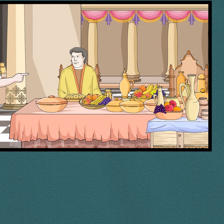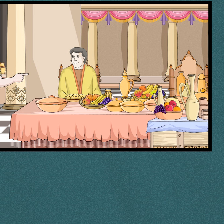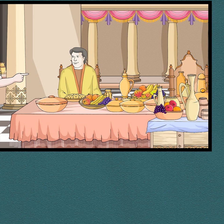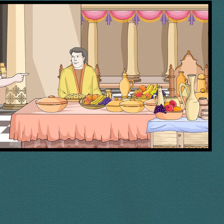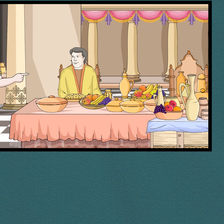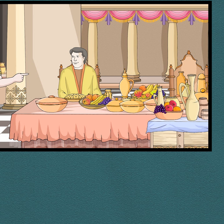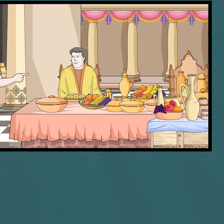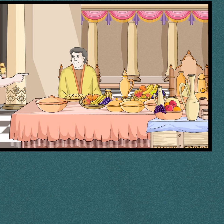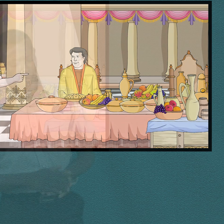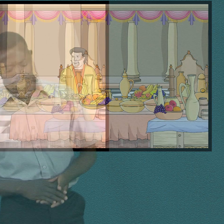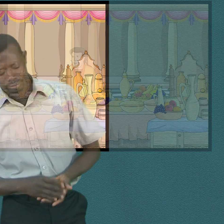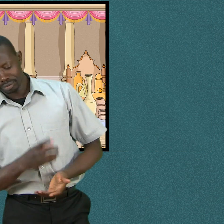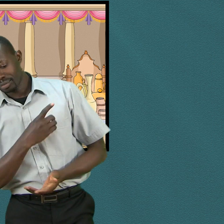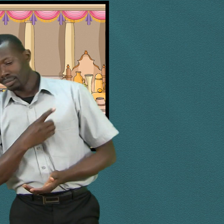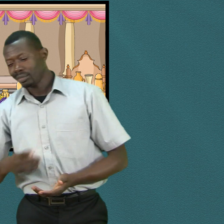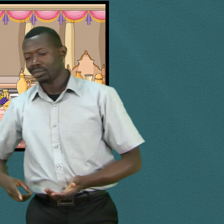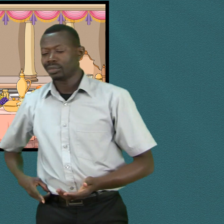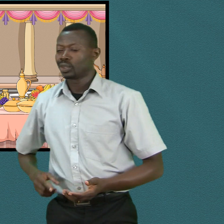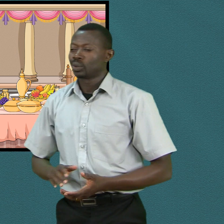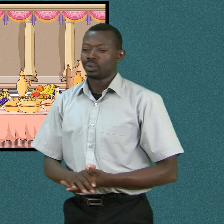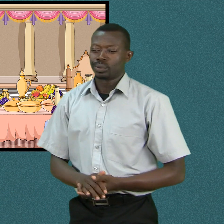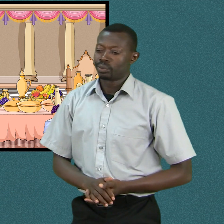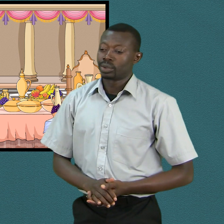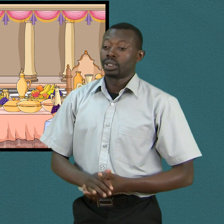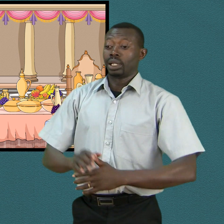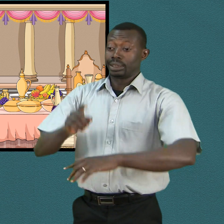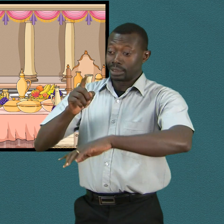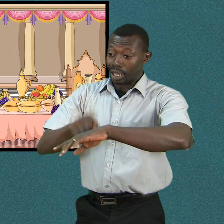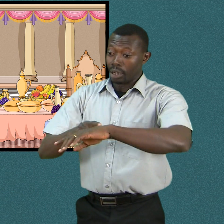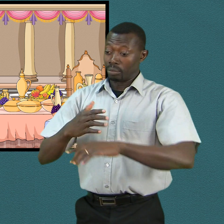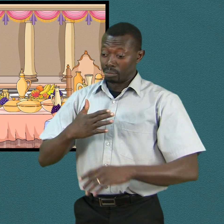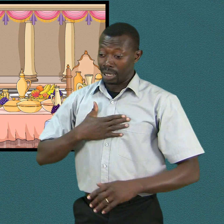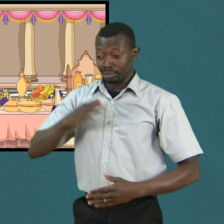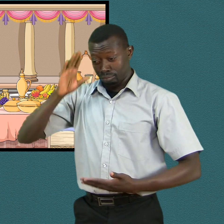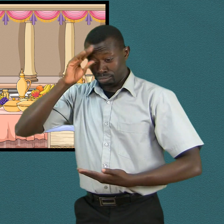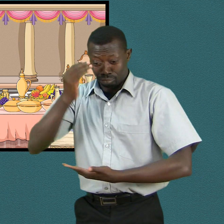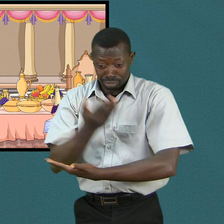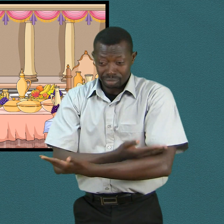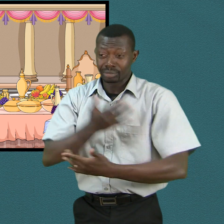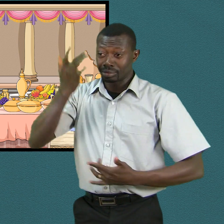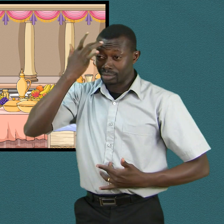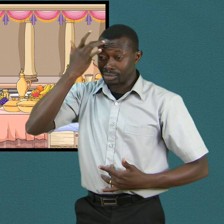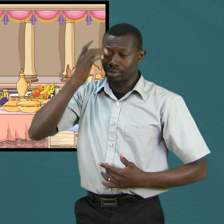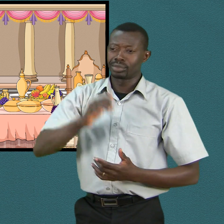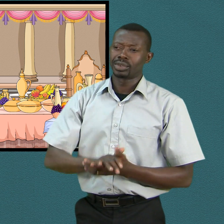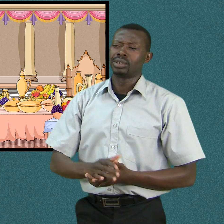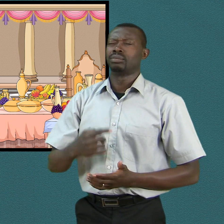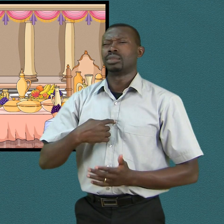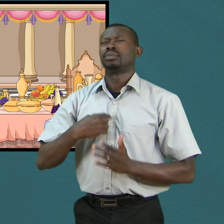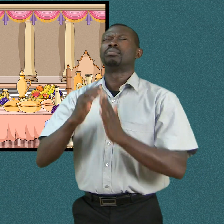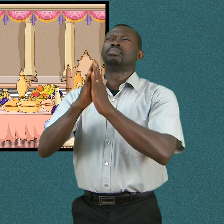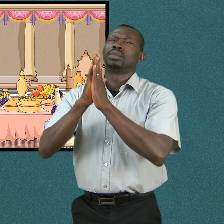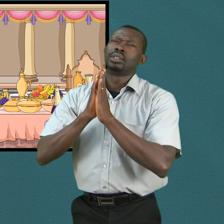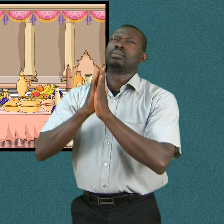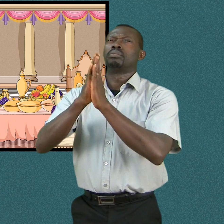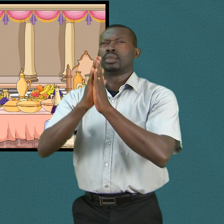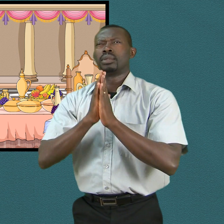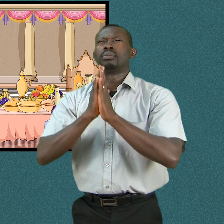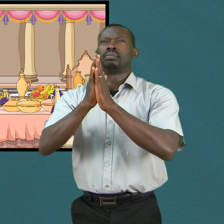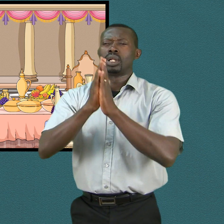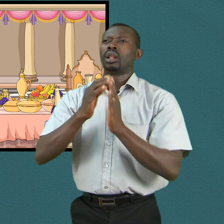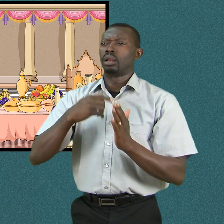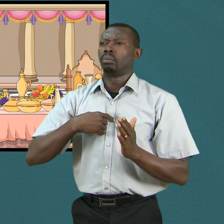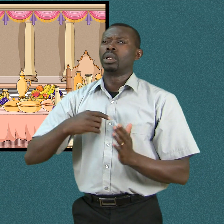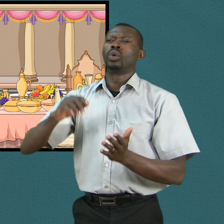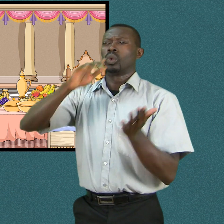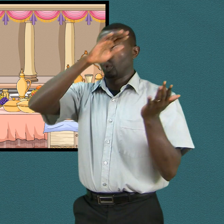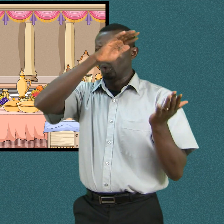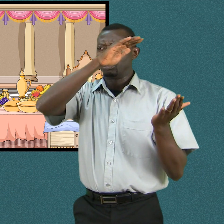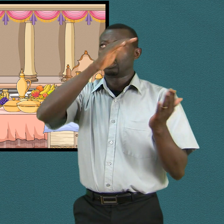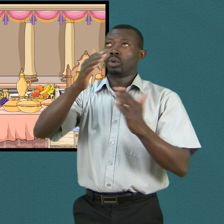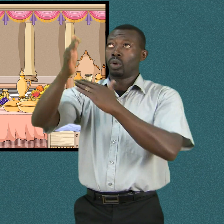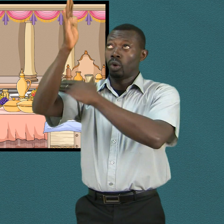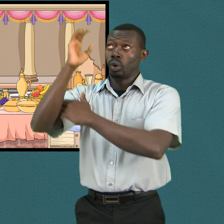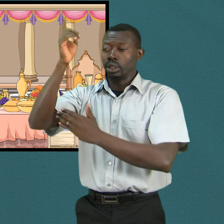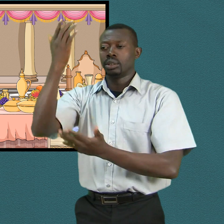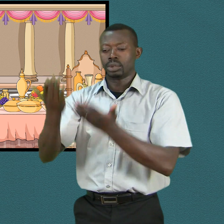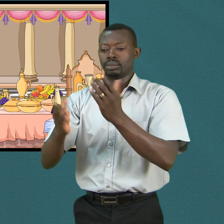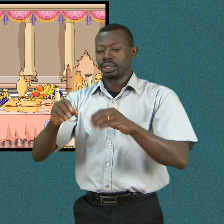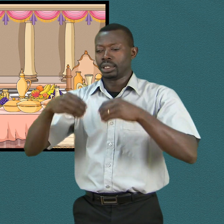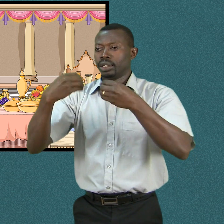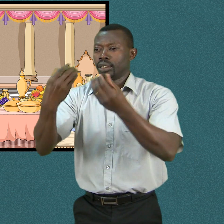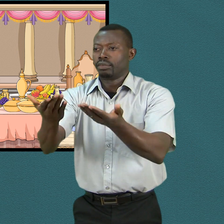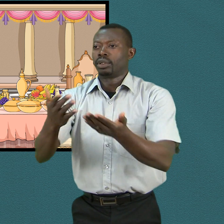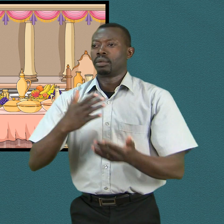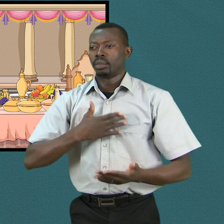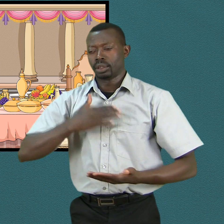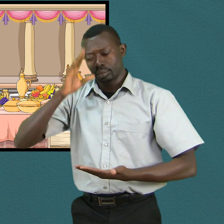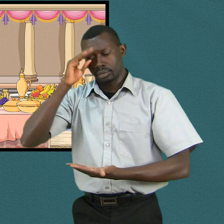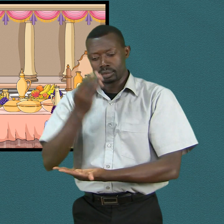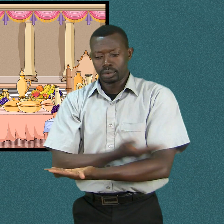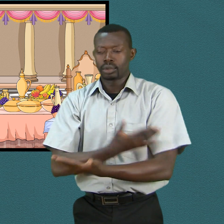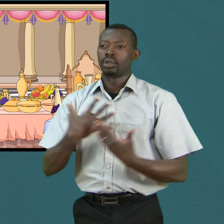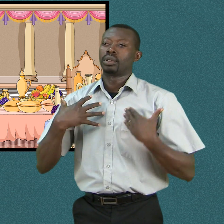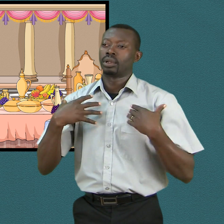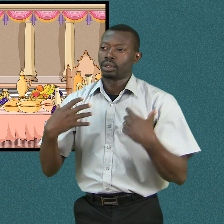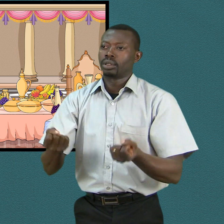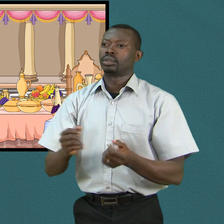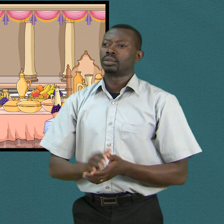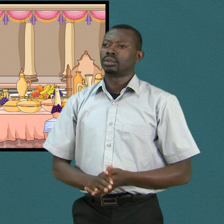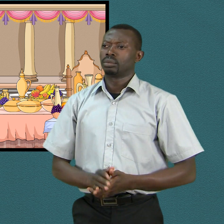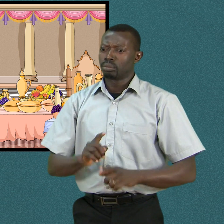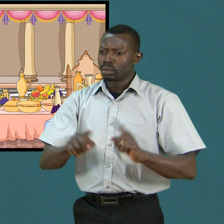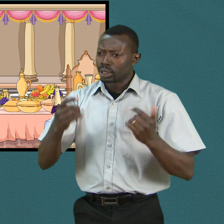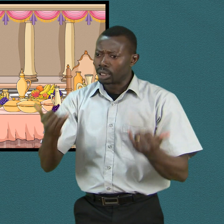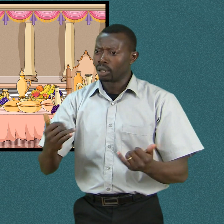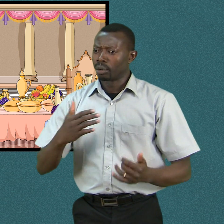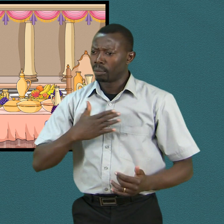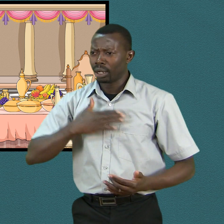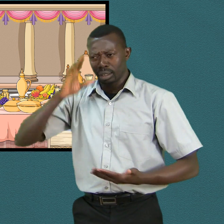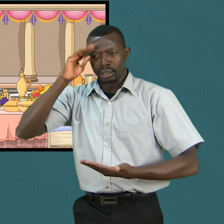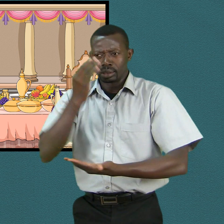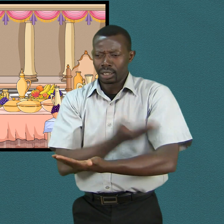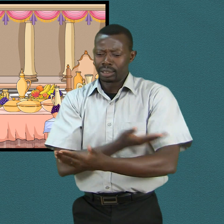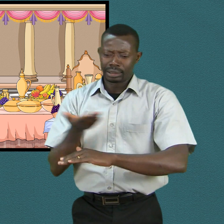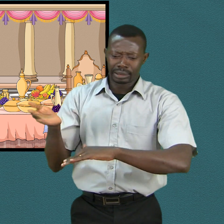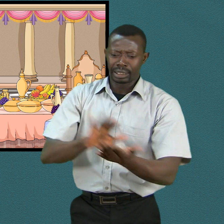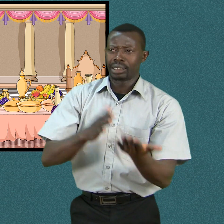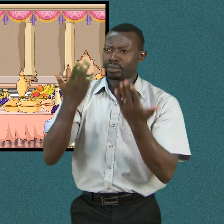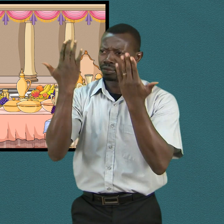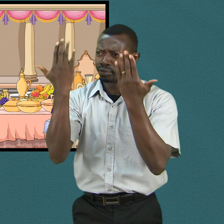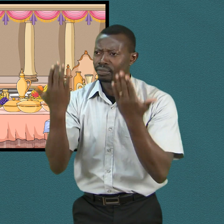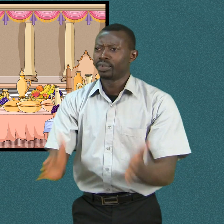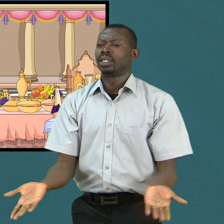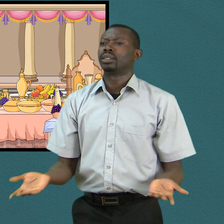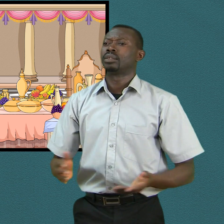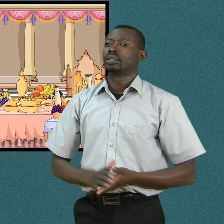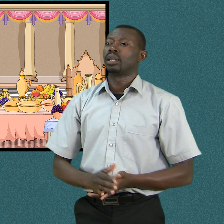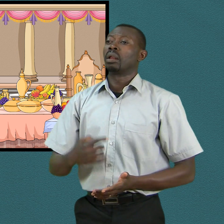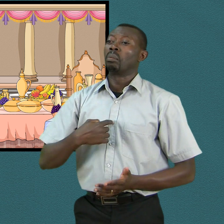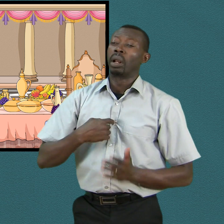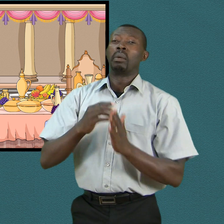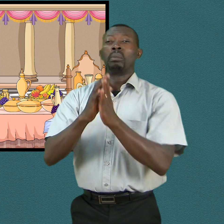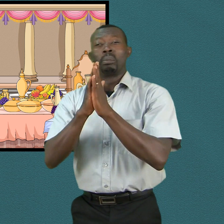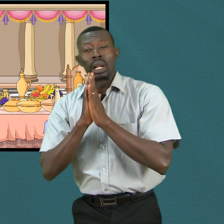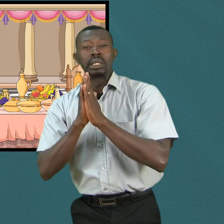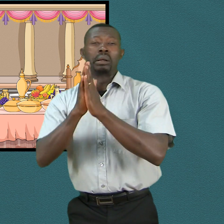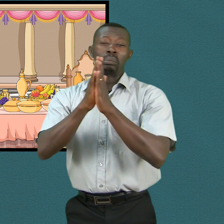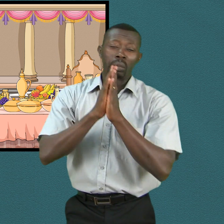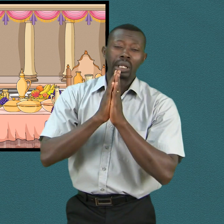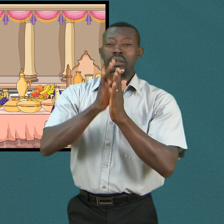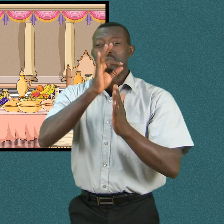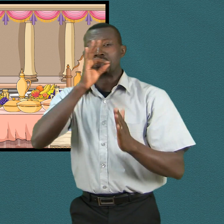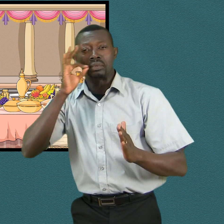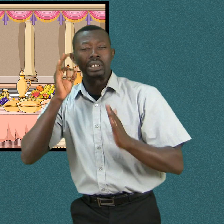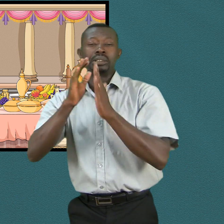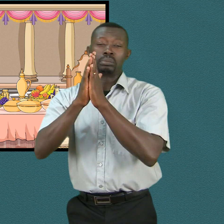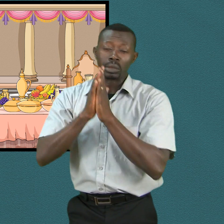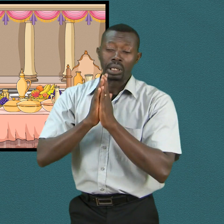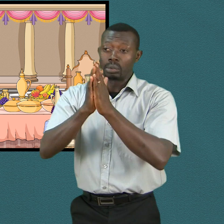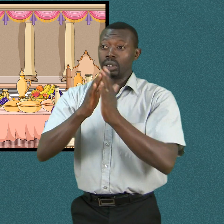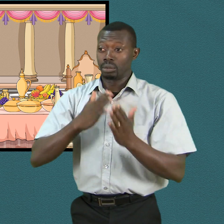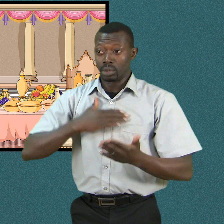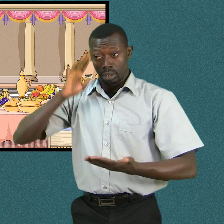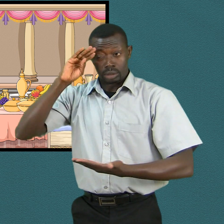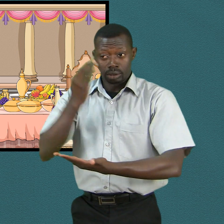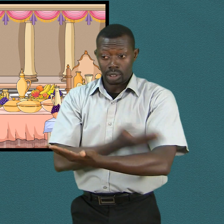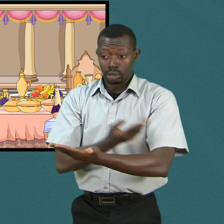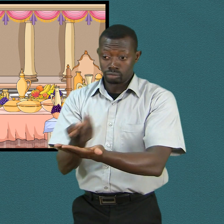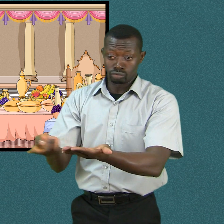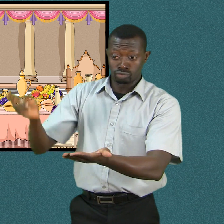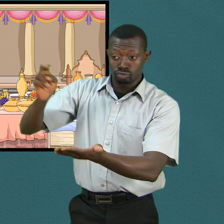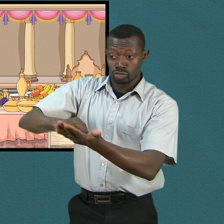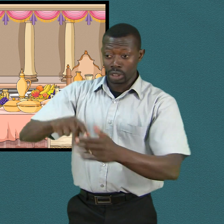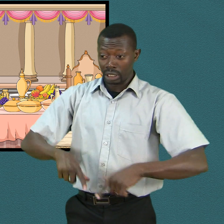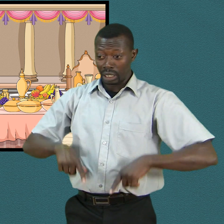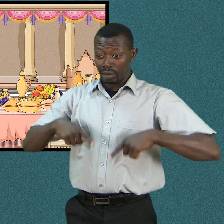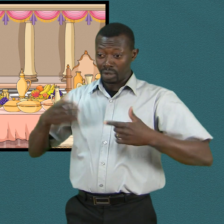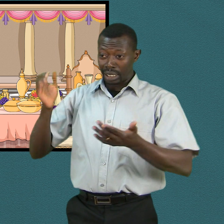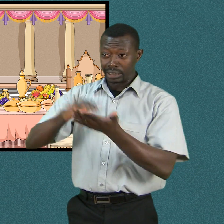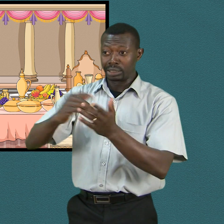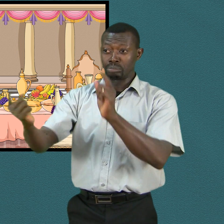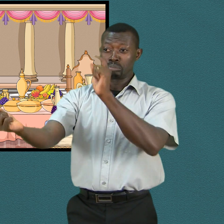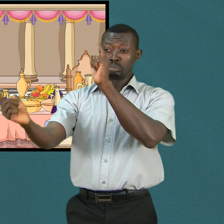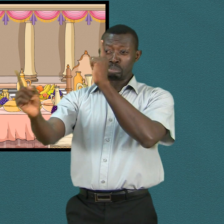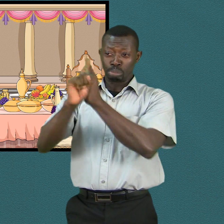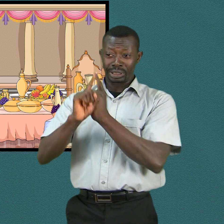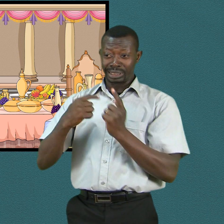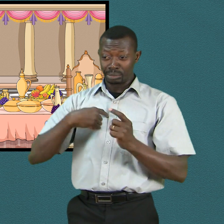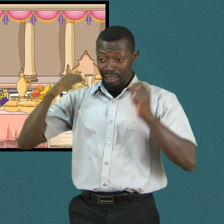David answered, “While the child was alive, I fasted and wept, for I said, ‘Who knows? The LORD may be gracious to me and let him live.’